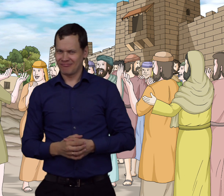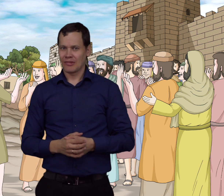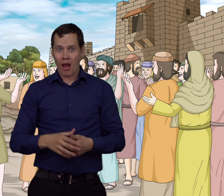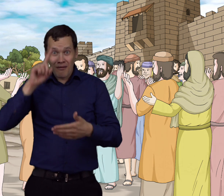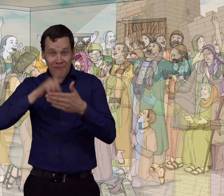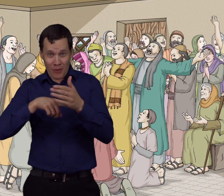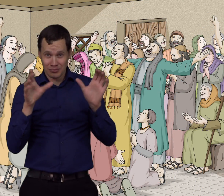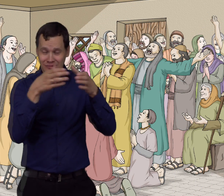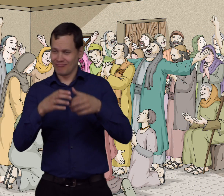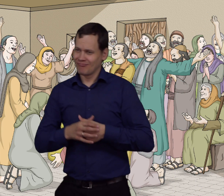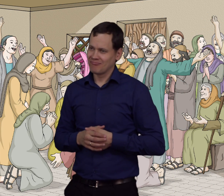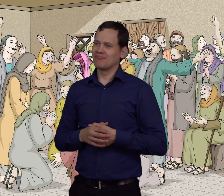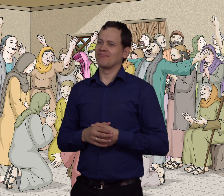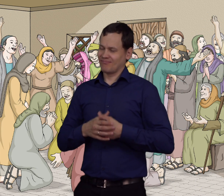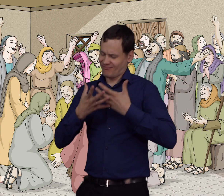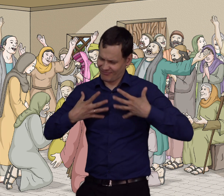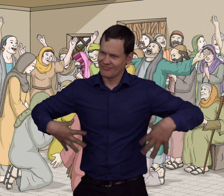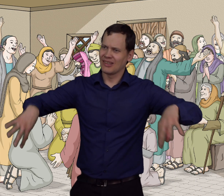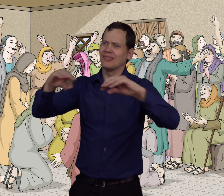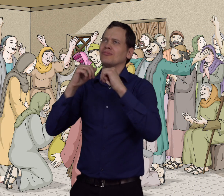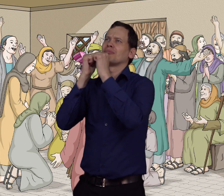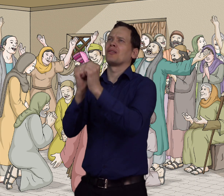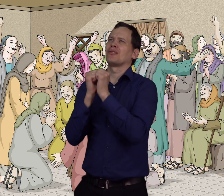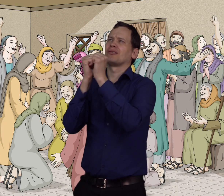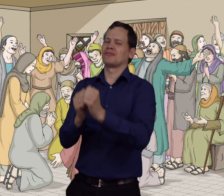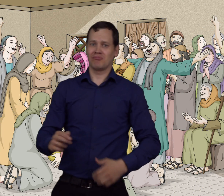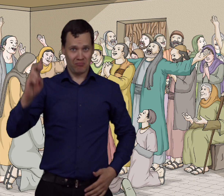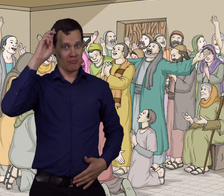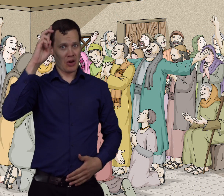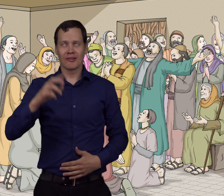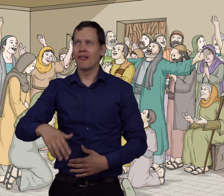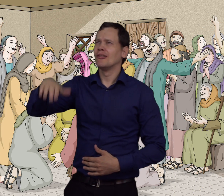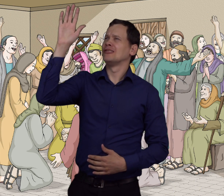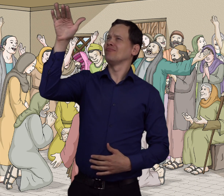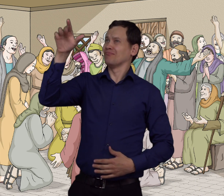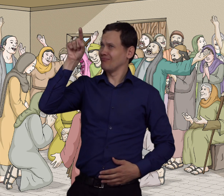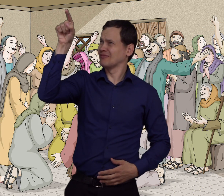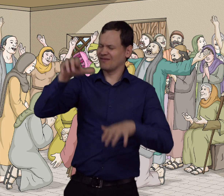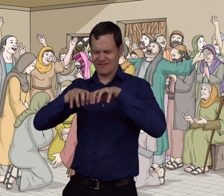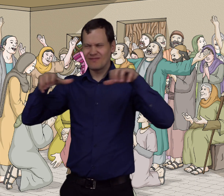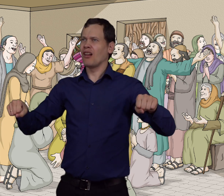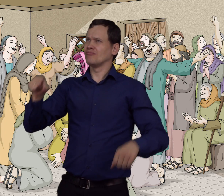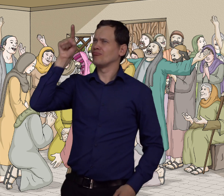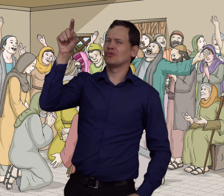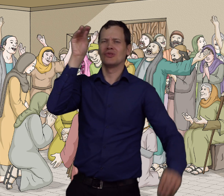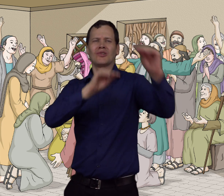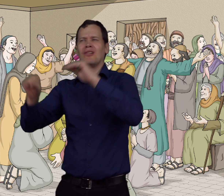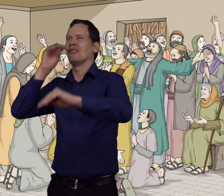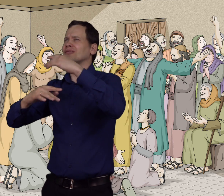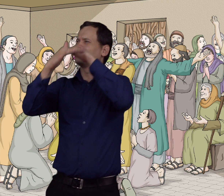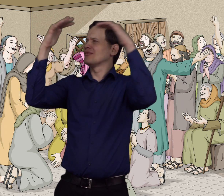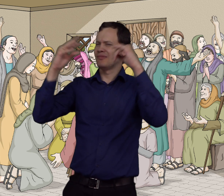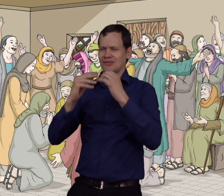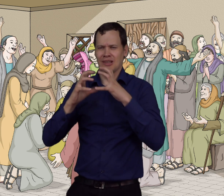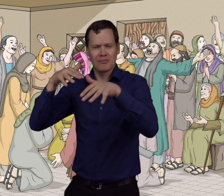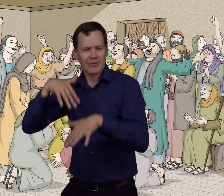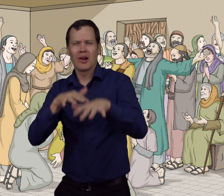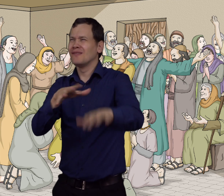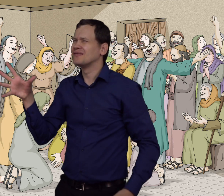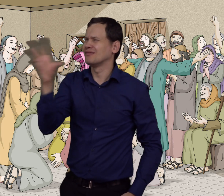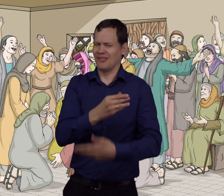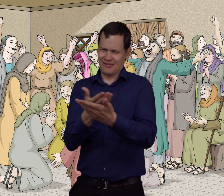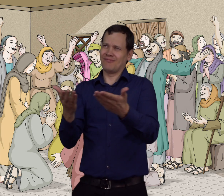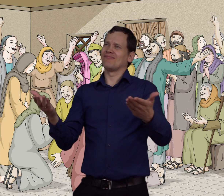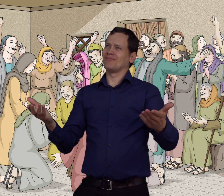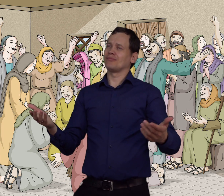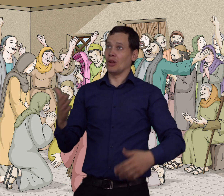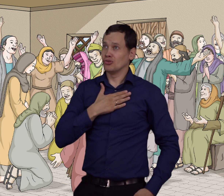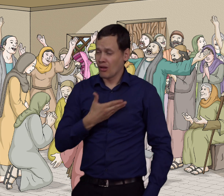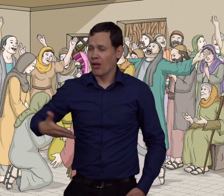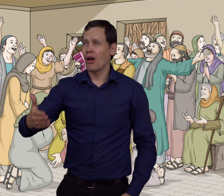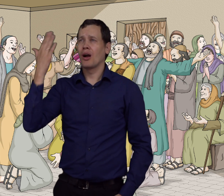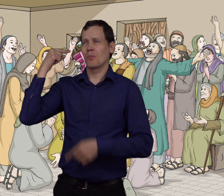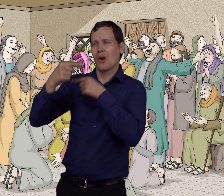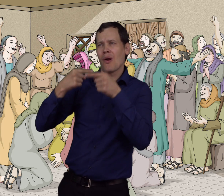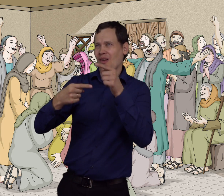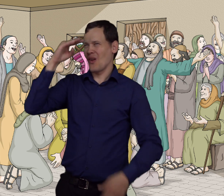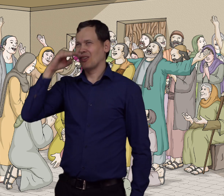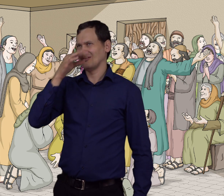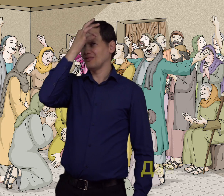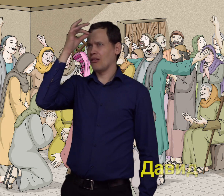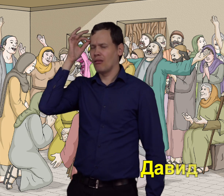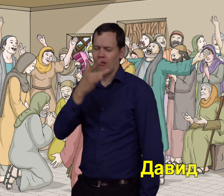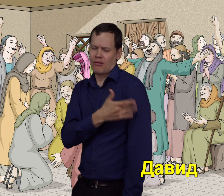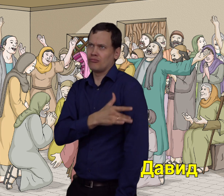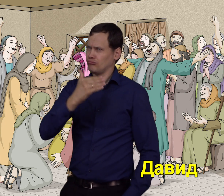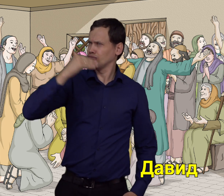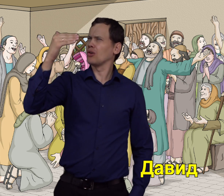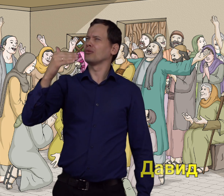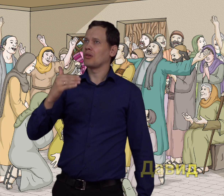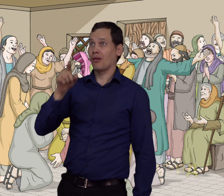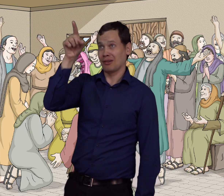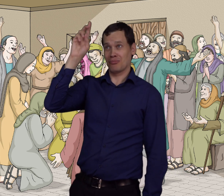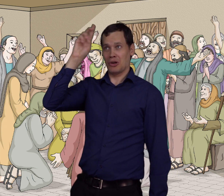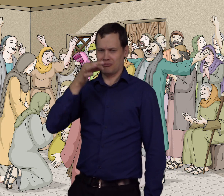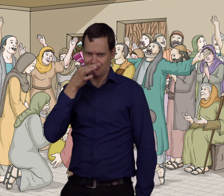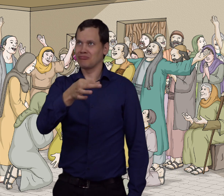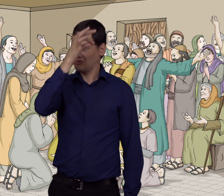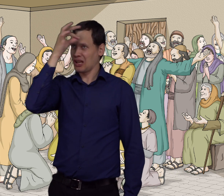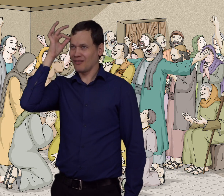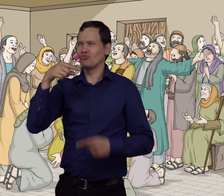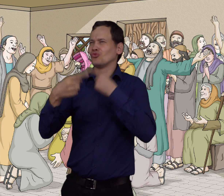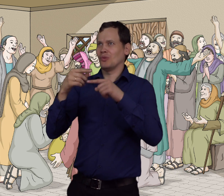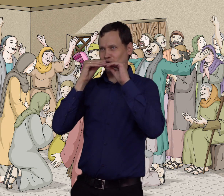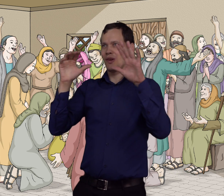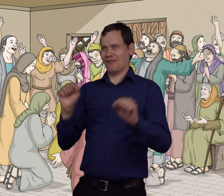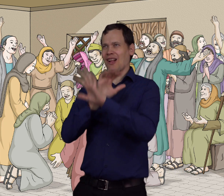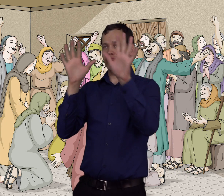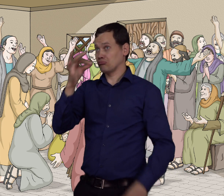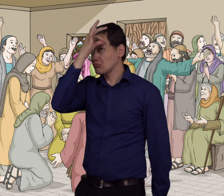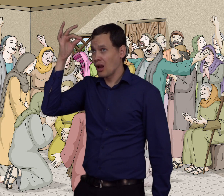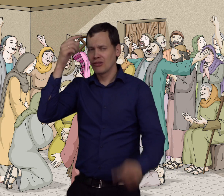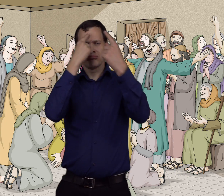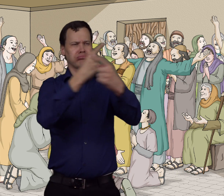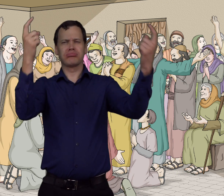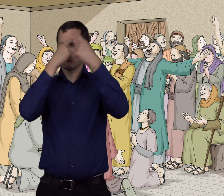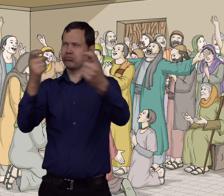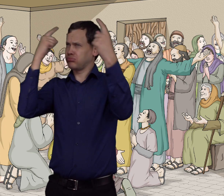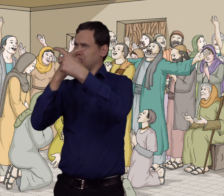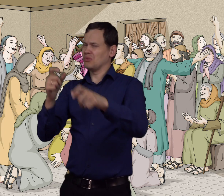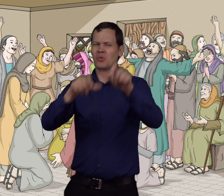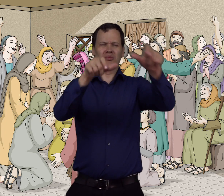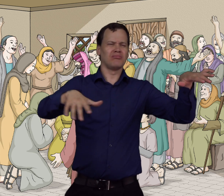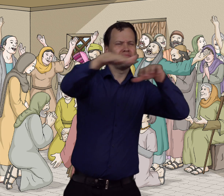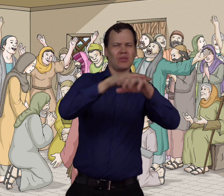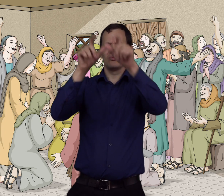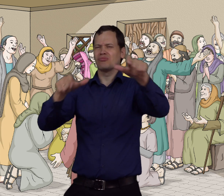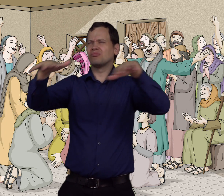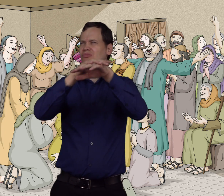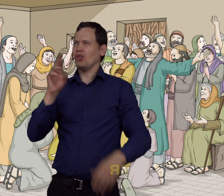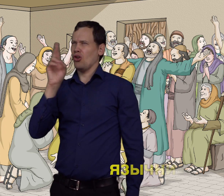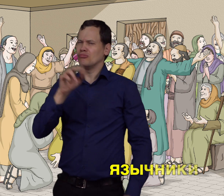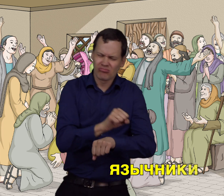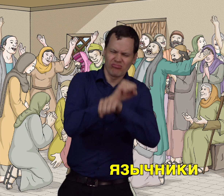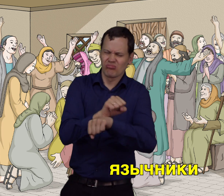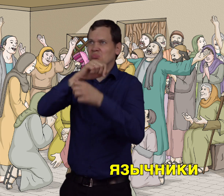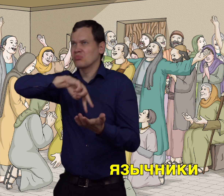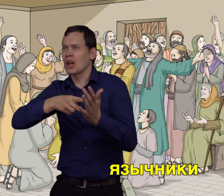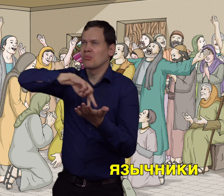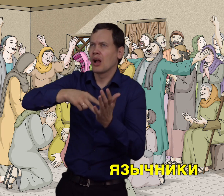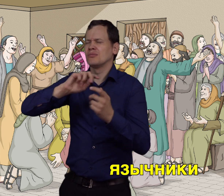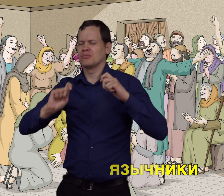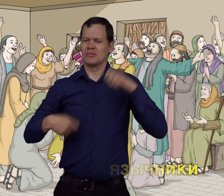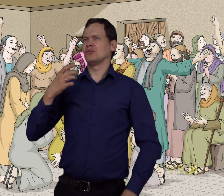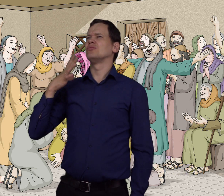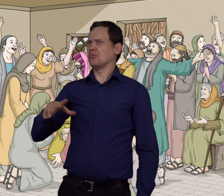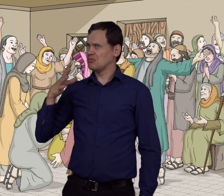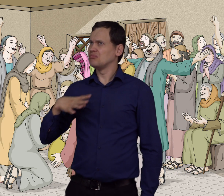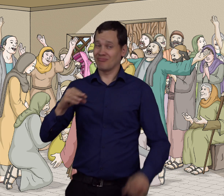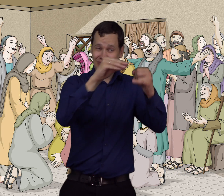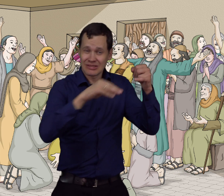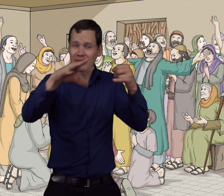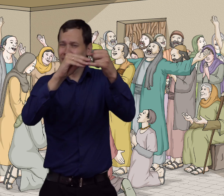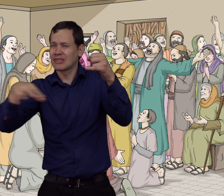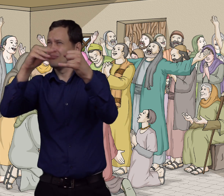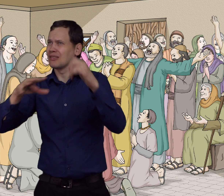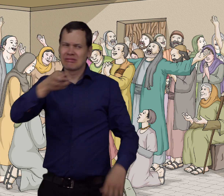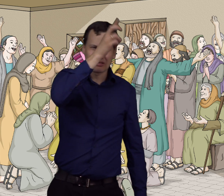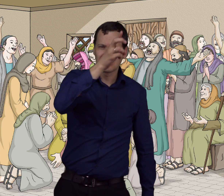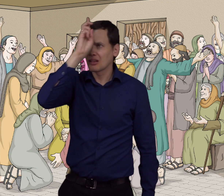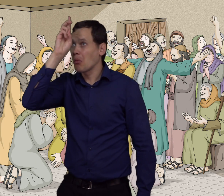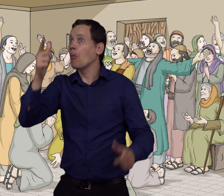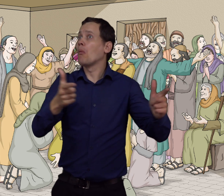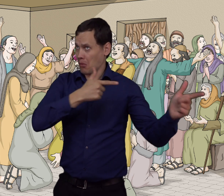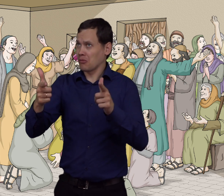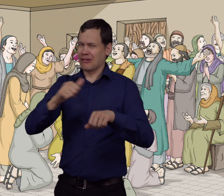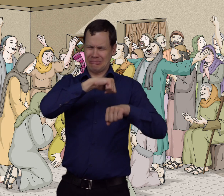On their release, Peter and John returned to their own people and reported everything that the chief priests and elders had said to them. When the believers heard this, they lifted up their voices to God with one accord. “Sovereign Lord,” they said, “You made the heaven and the earth and the sea and everything in them.